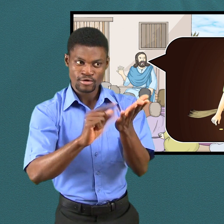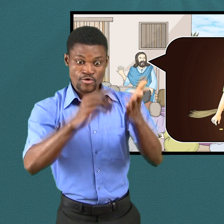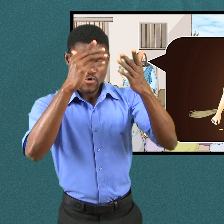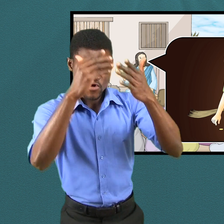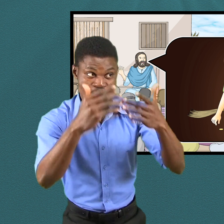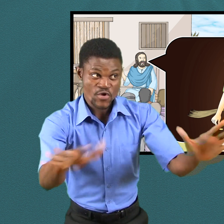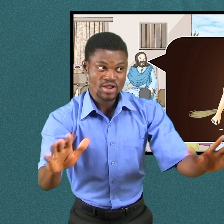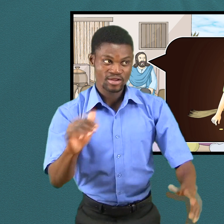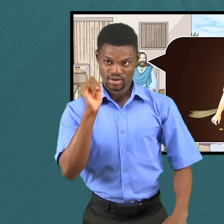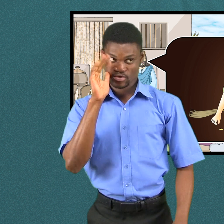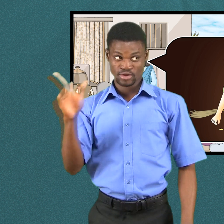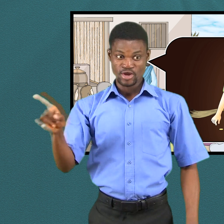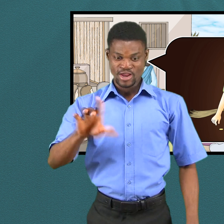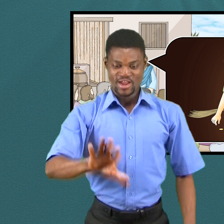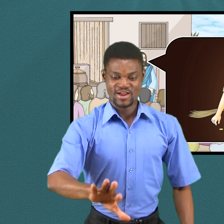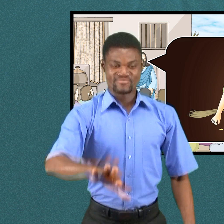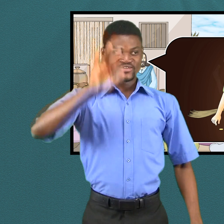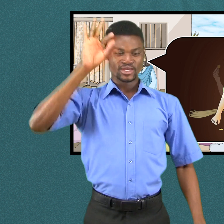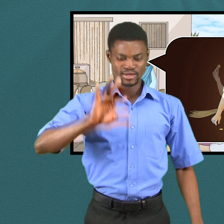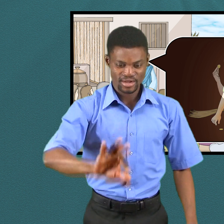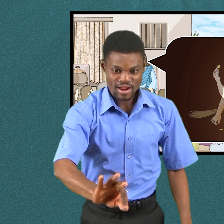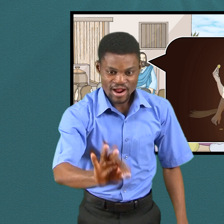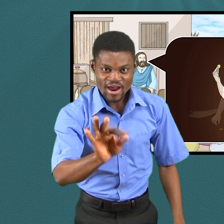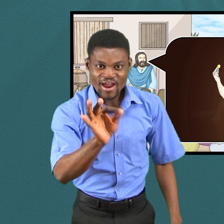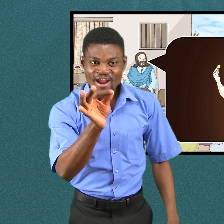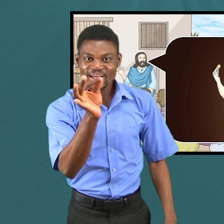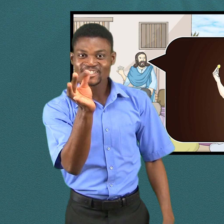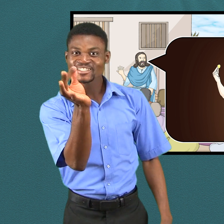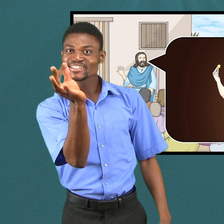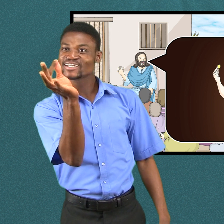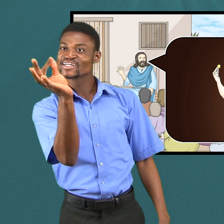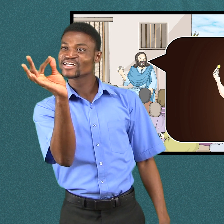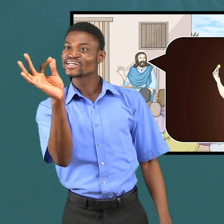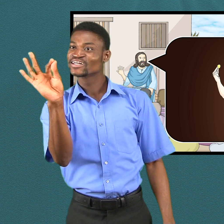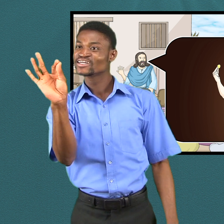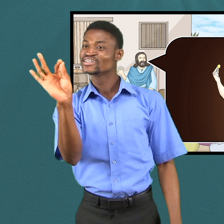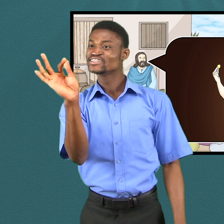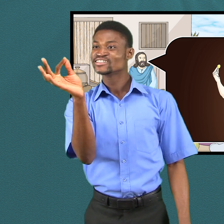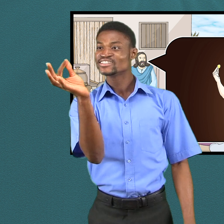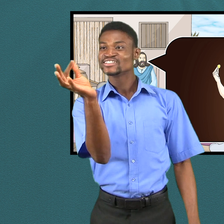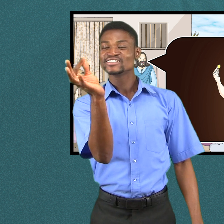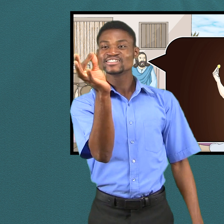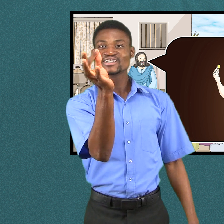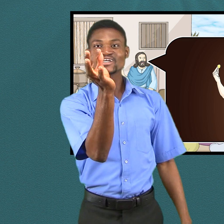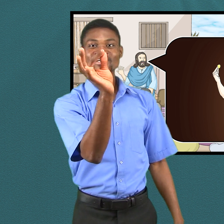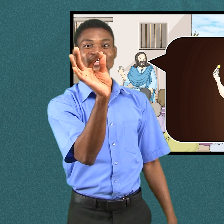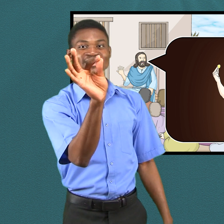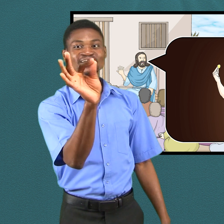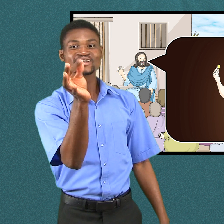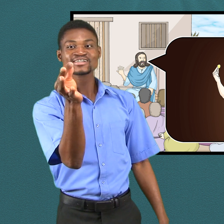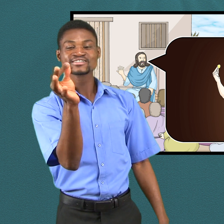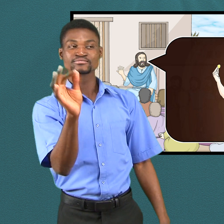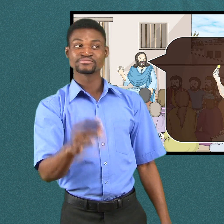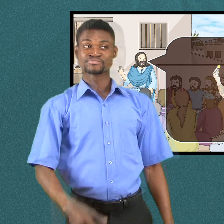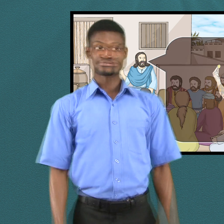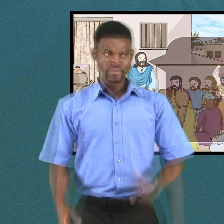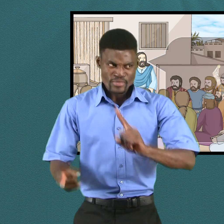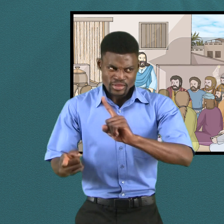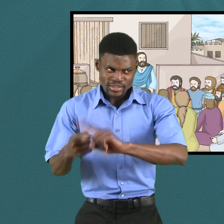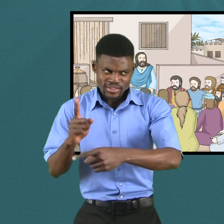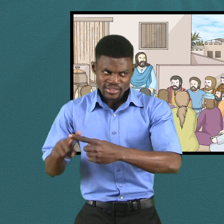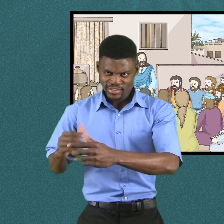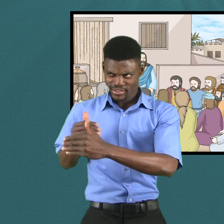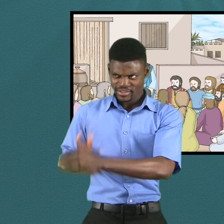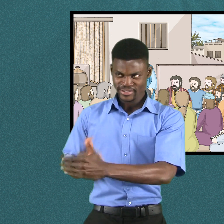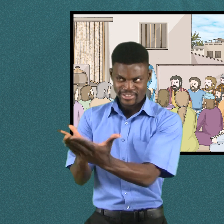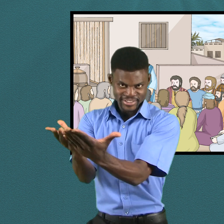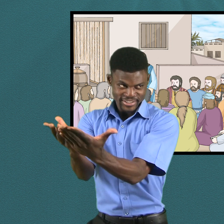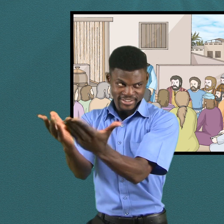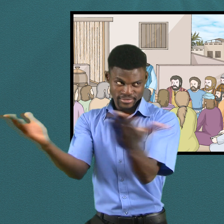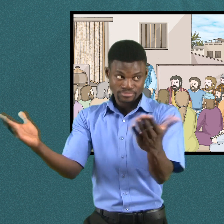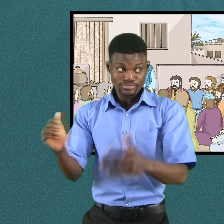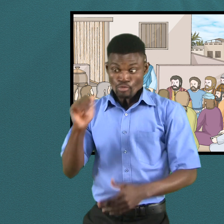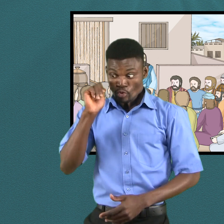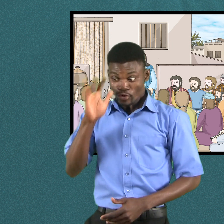And when she finds it, she calls together her friends and neighbors to say, ‘Rejoice with me, for I have found my lost coin.’